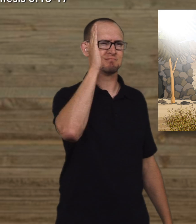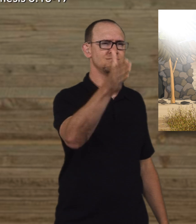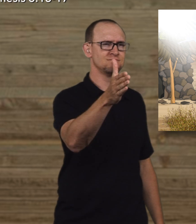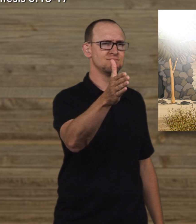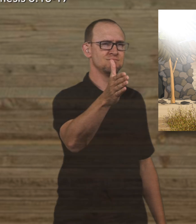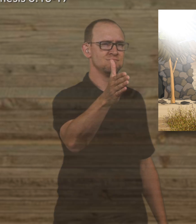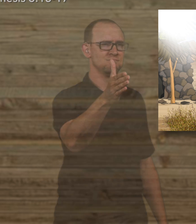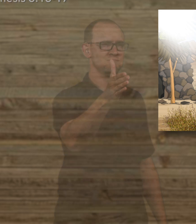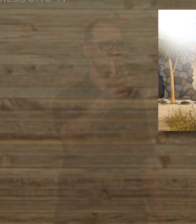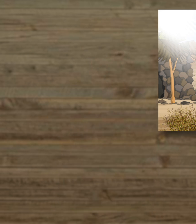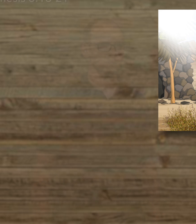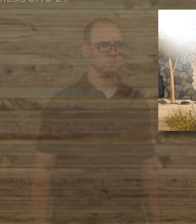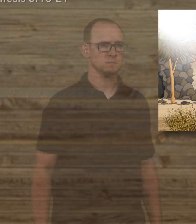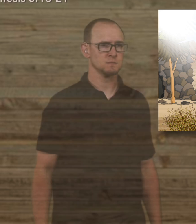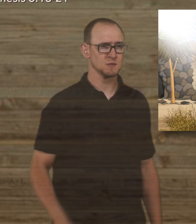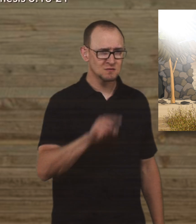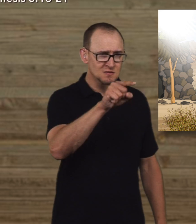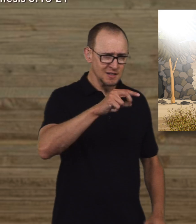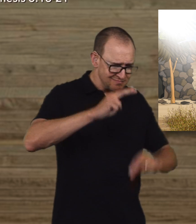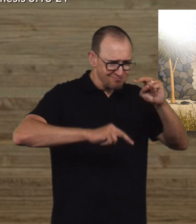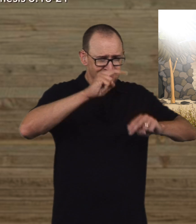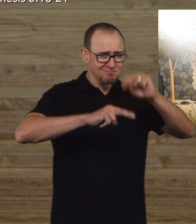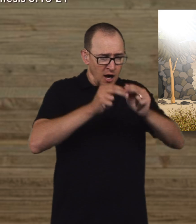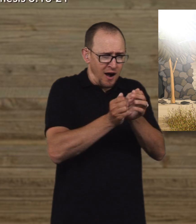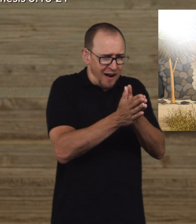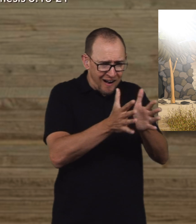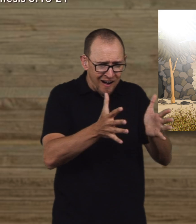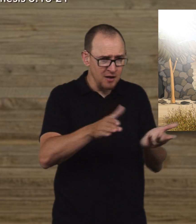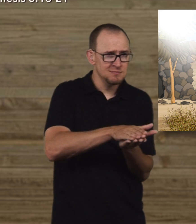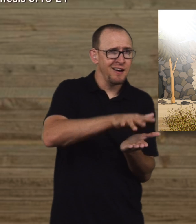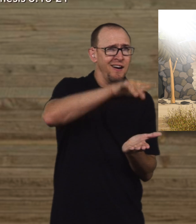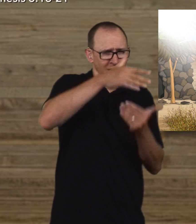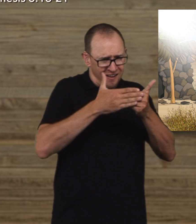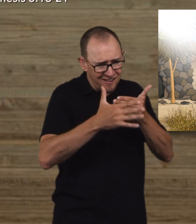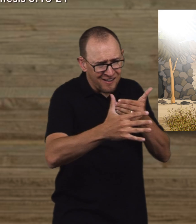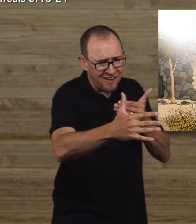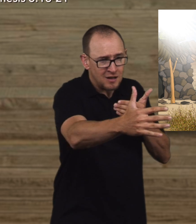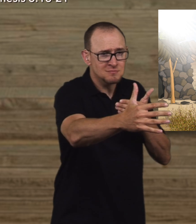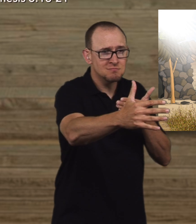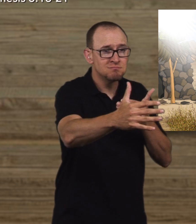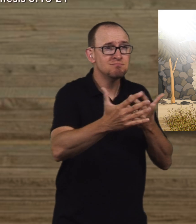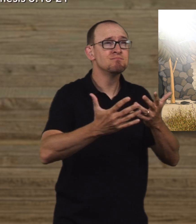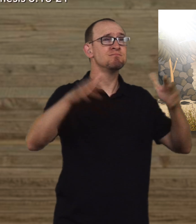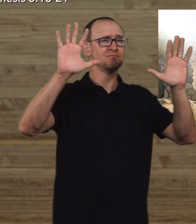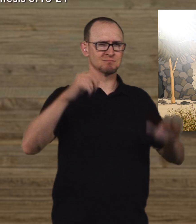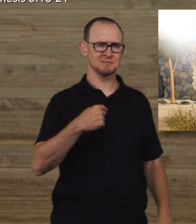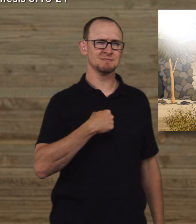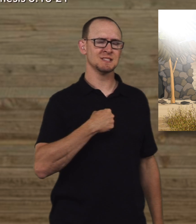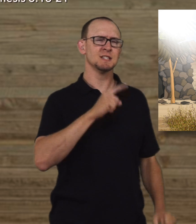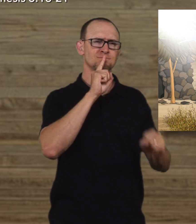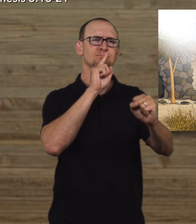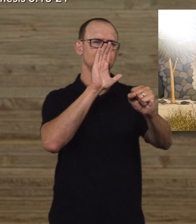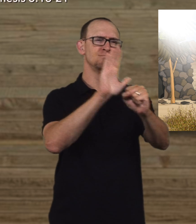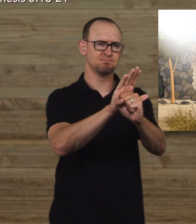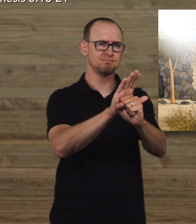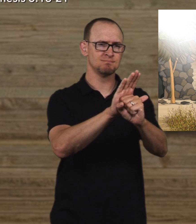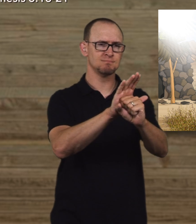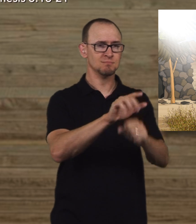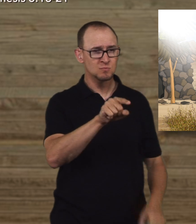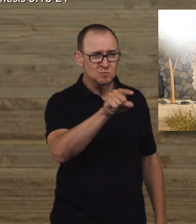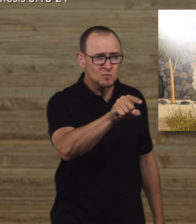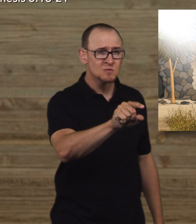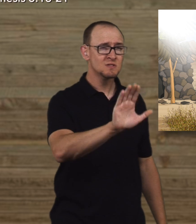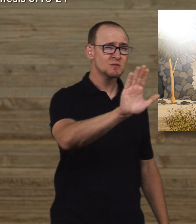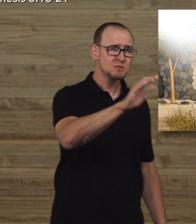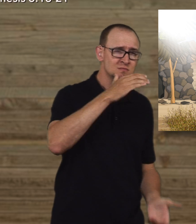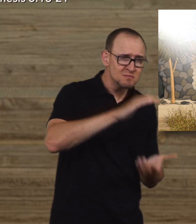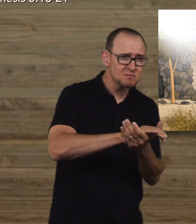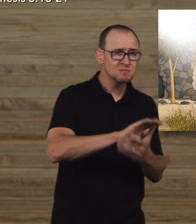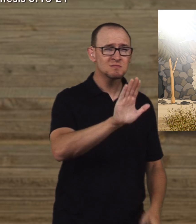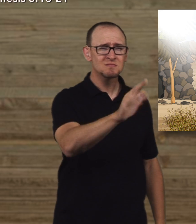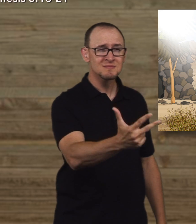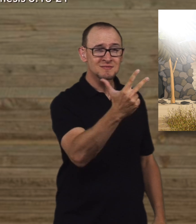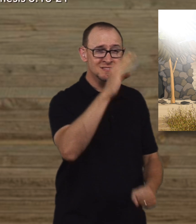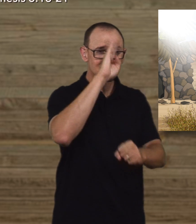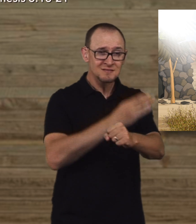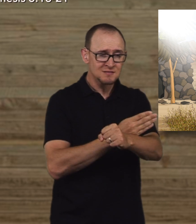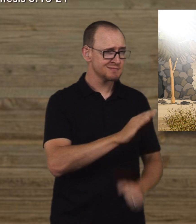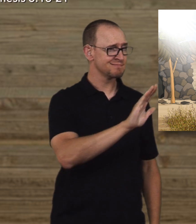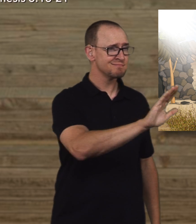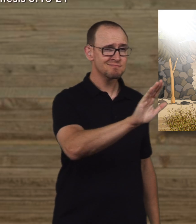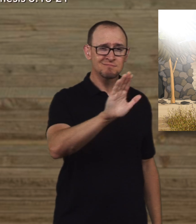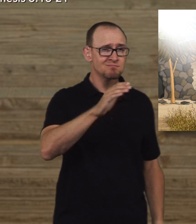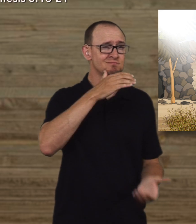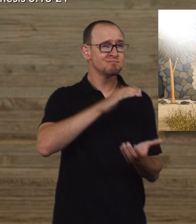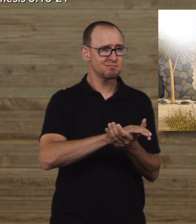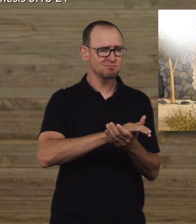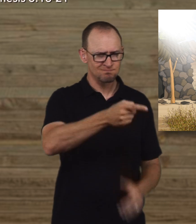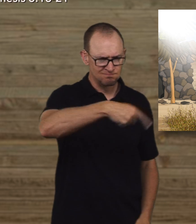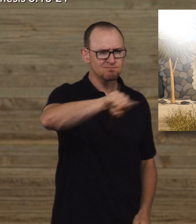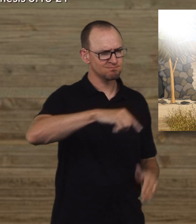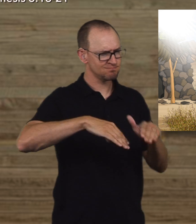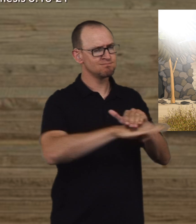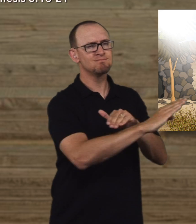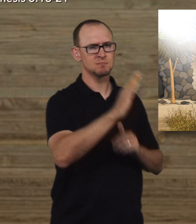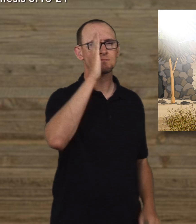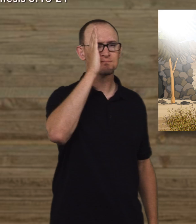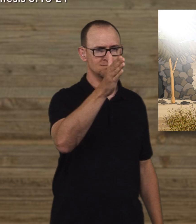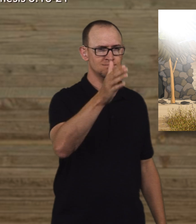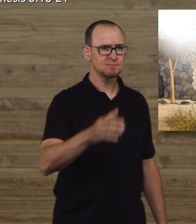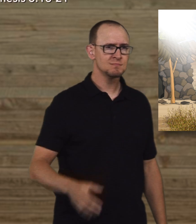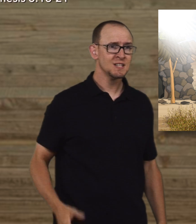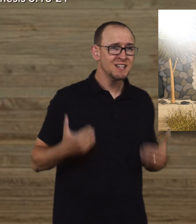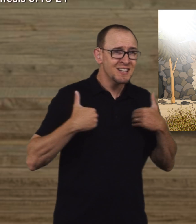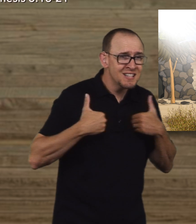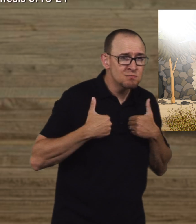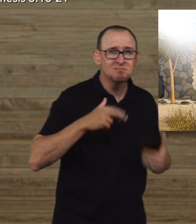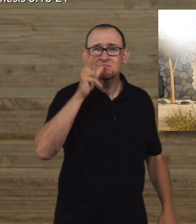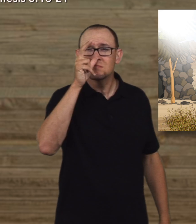But I will establish My covenant with you, and you will enter the ark—you and your sons and your wife and your sons’ wives with you.